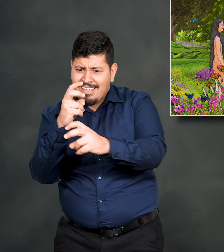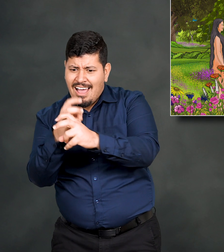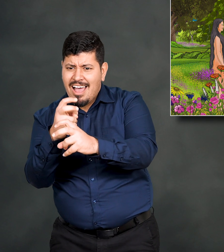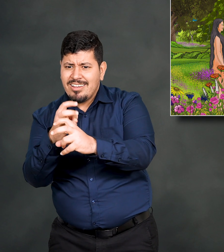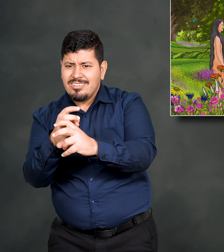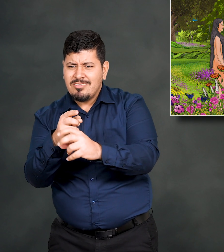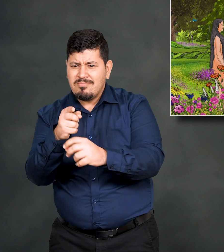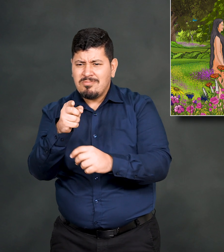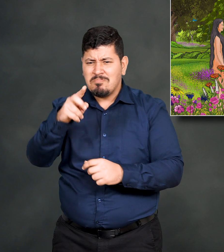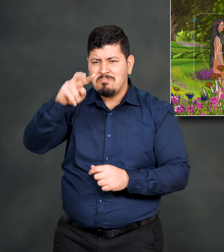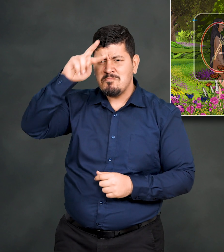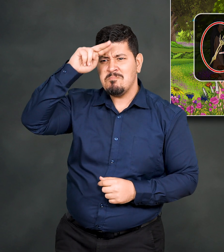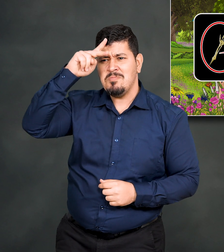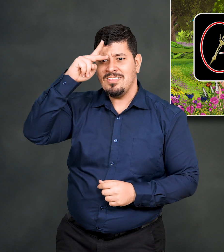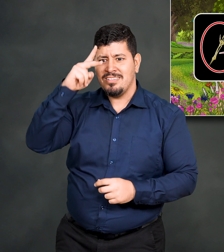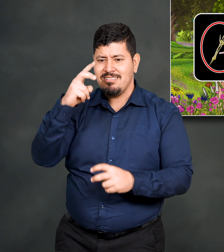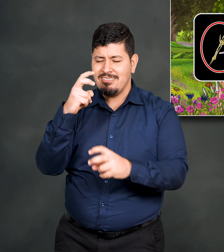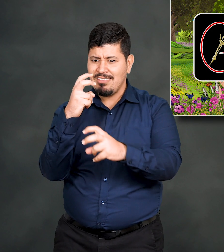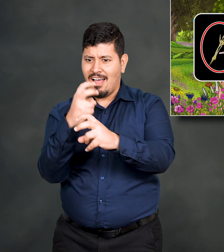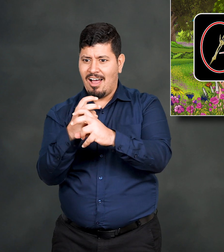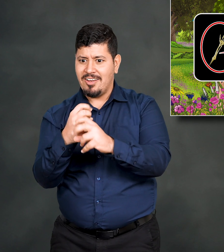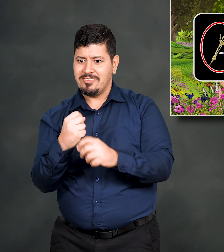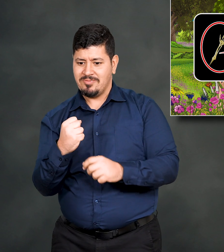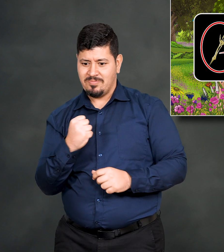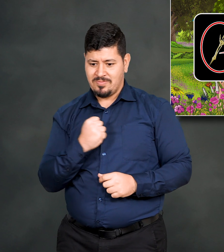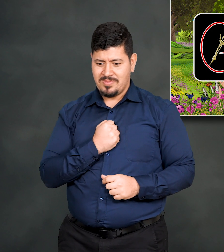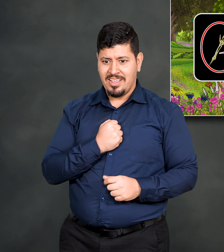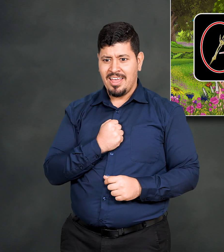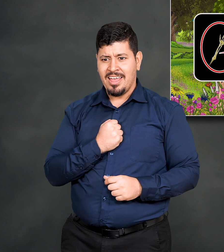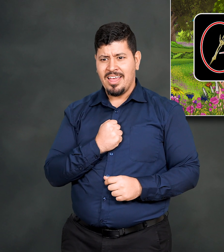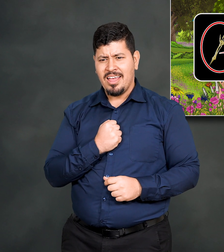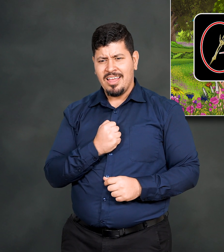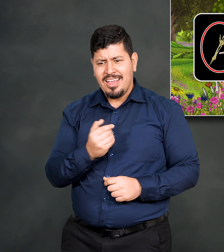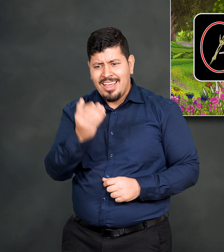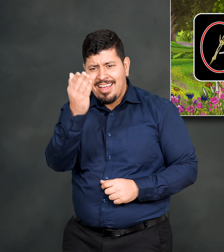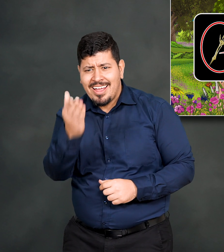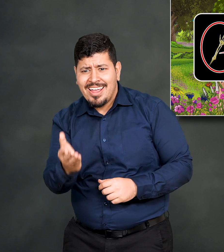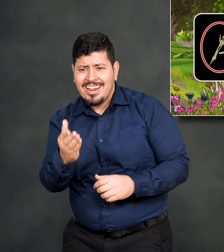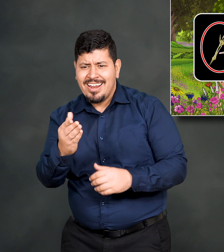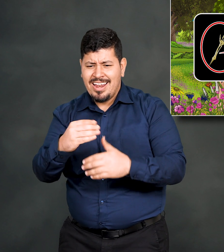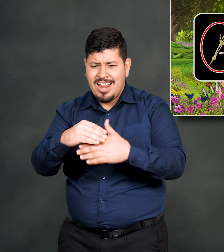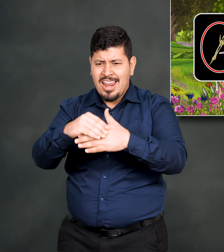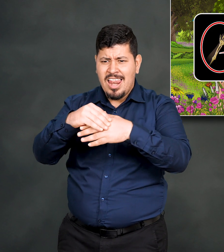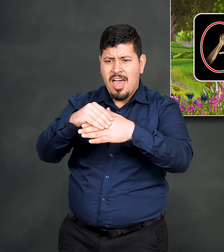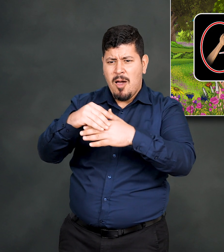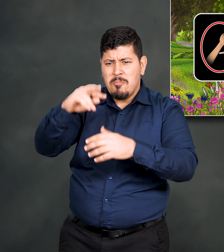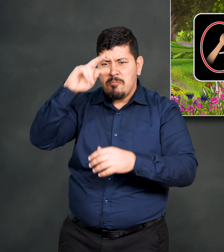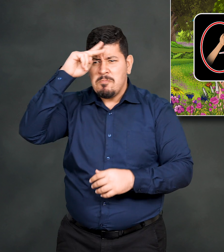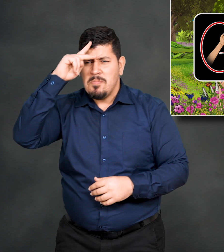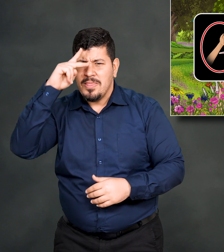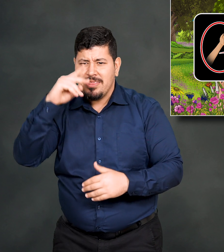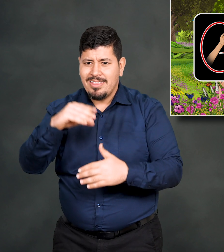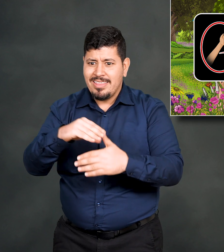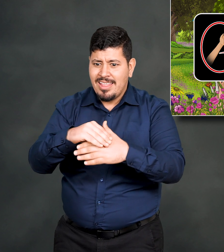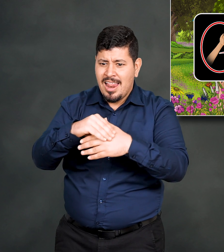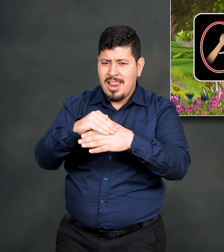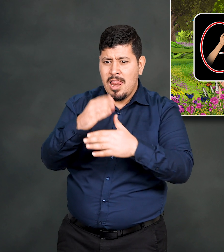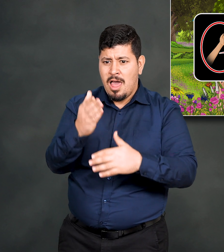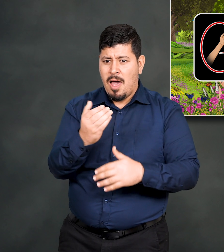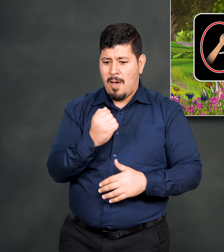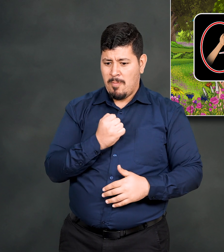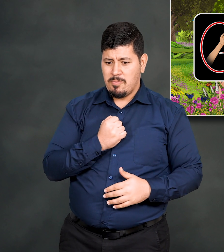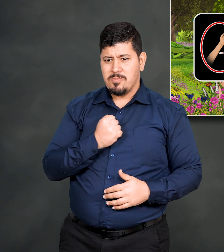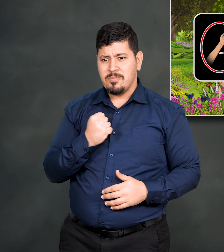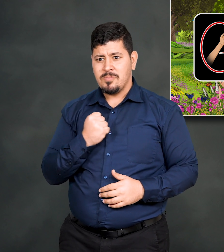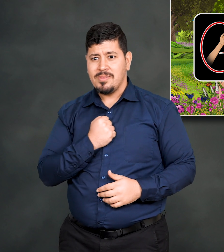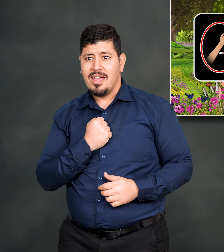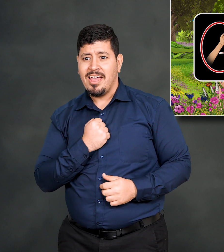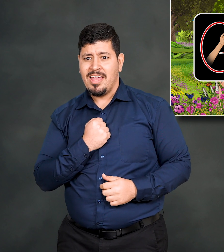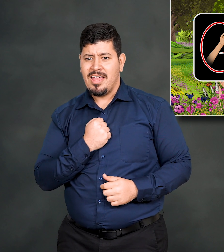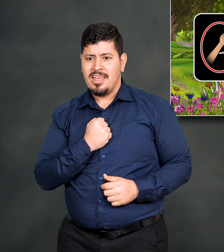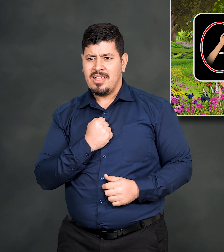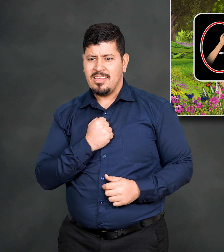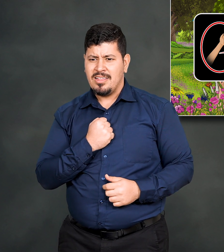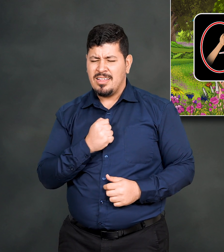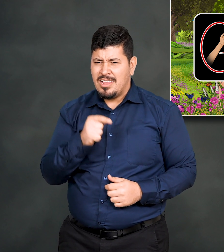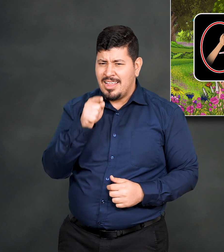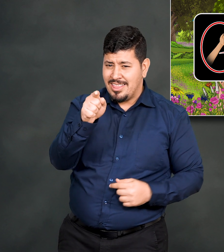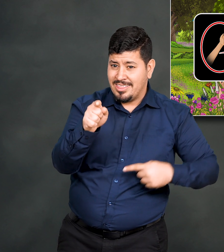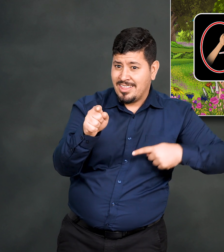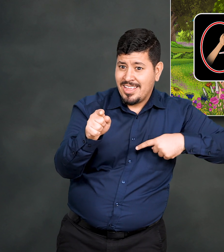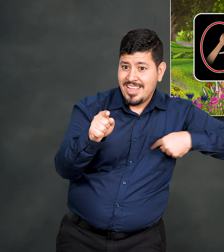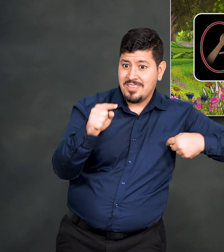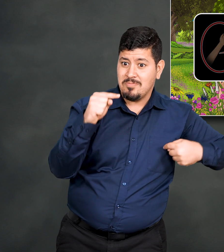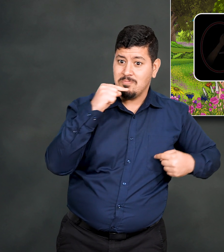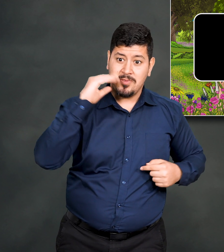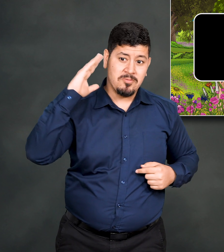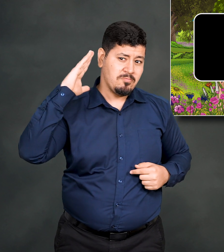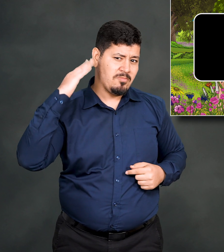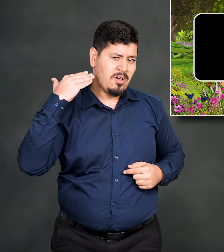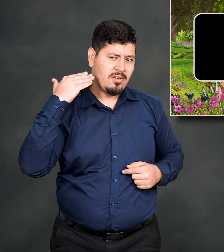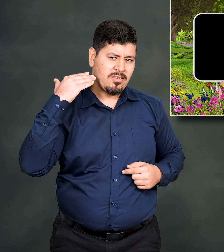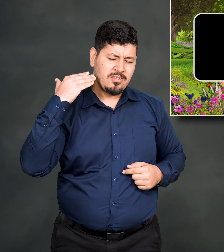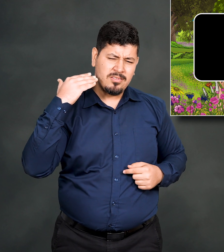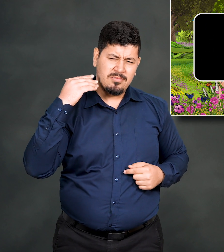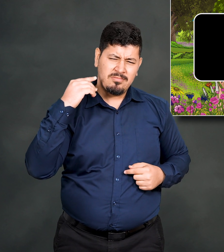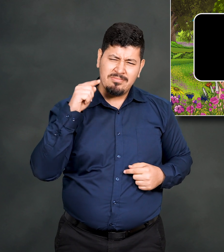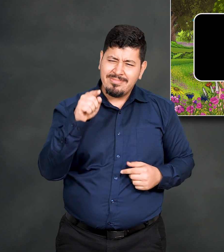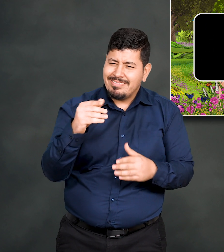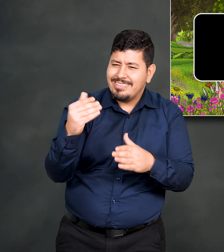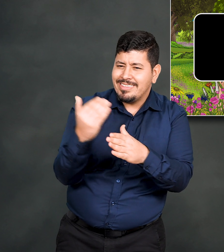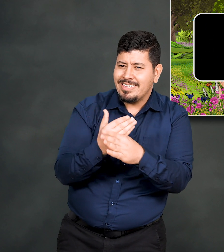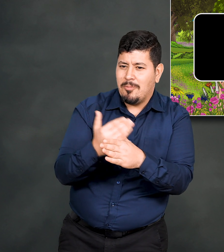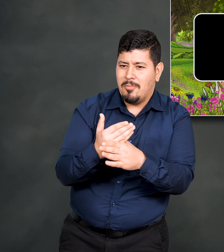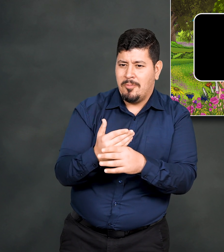And the man said: “This is now bone of my bones and flesh of my flesh;